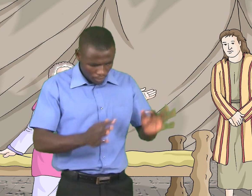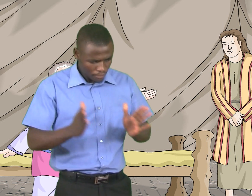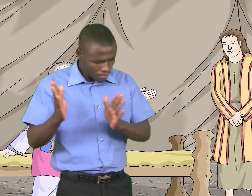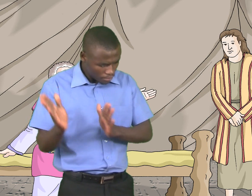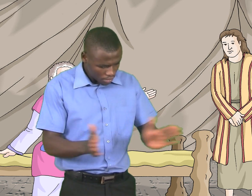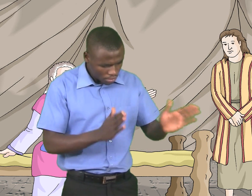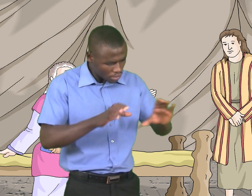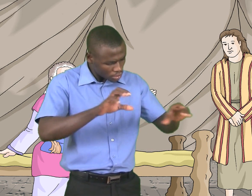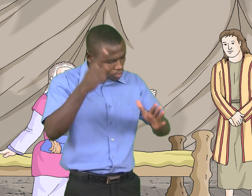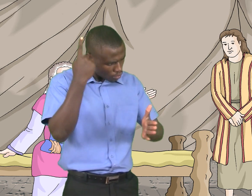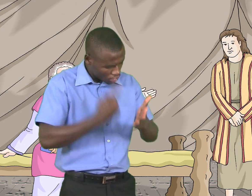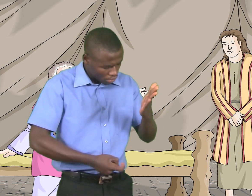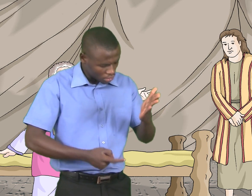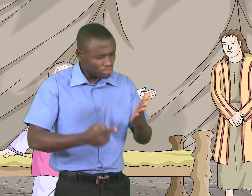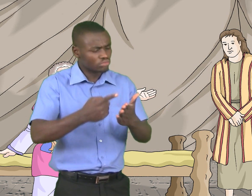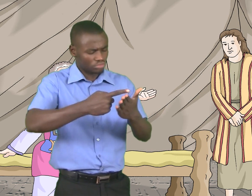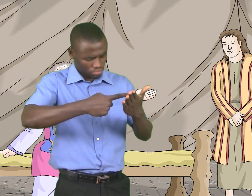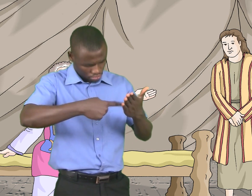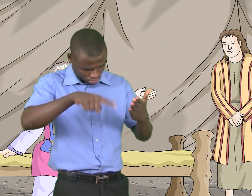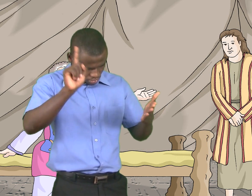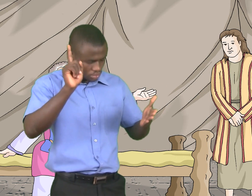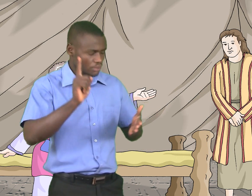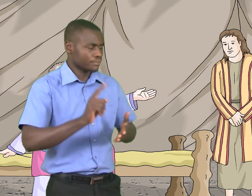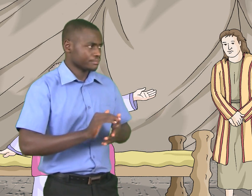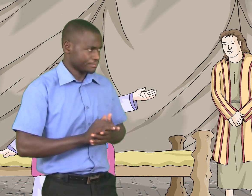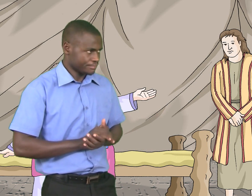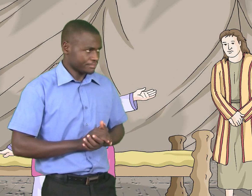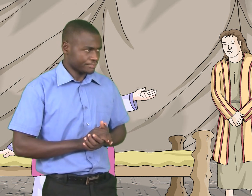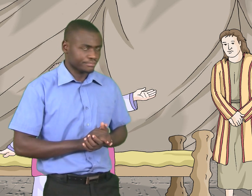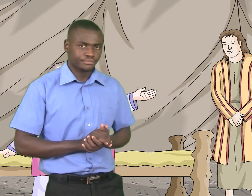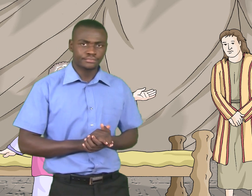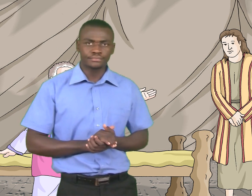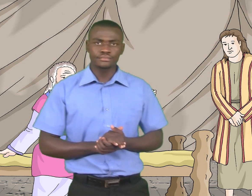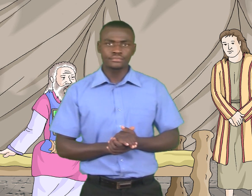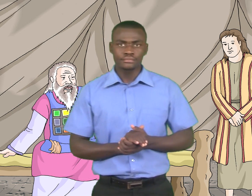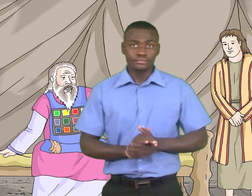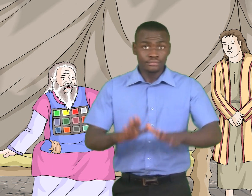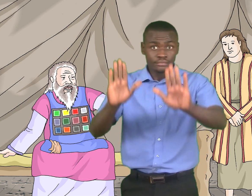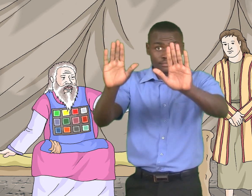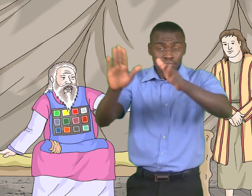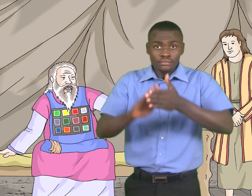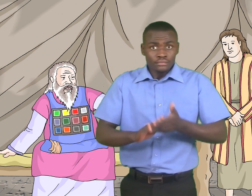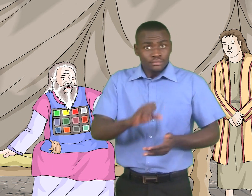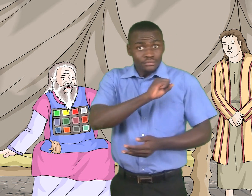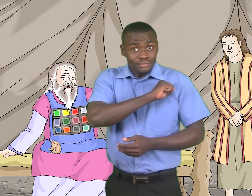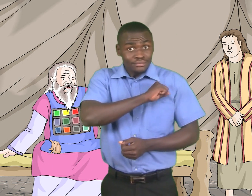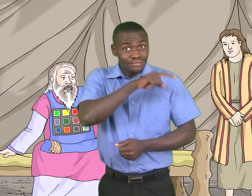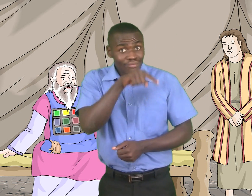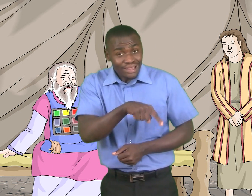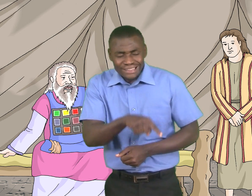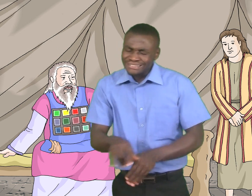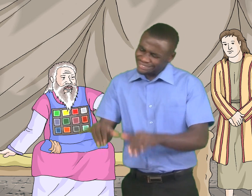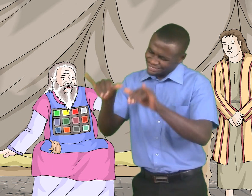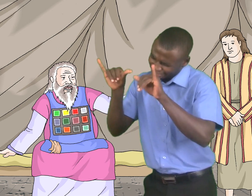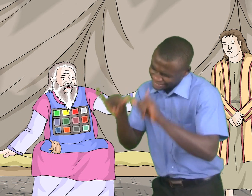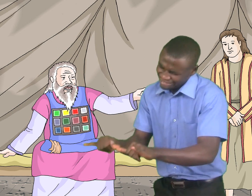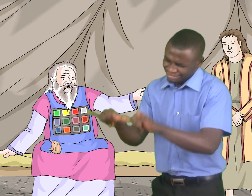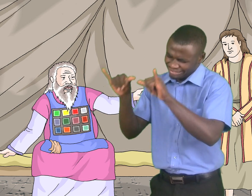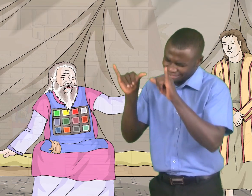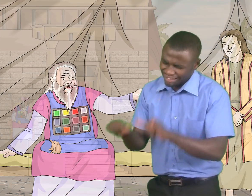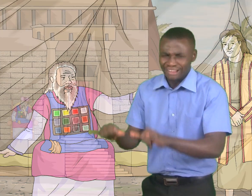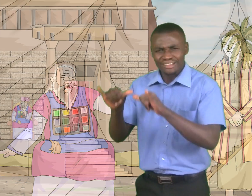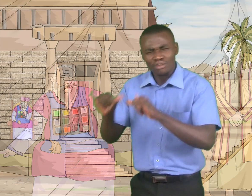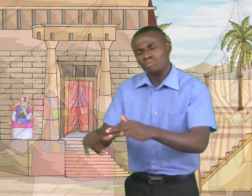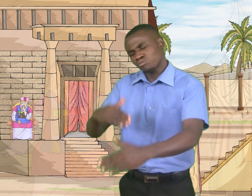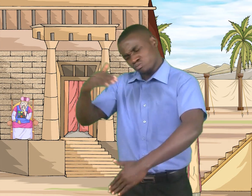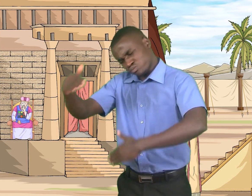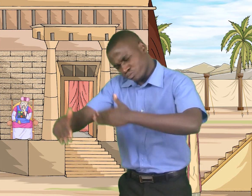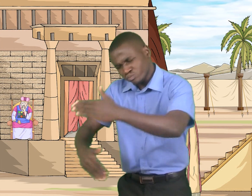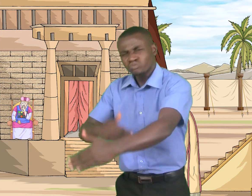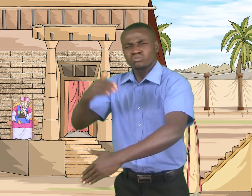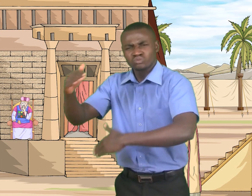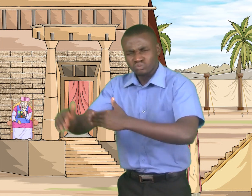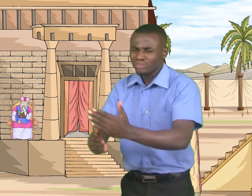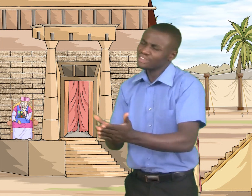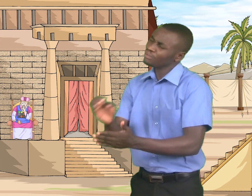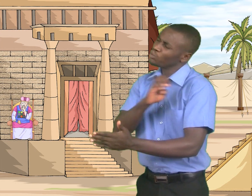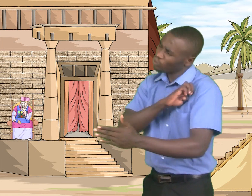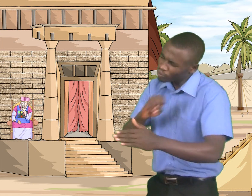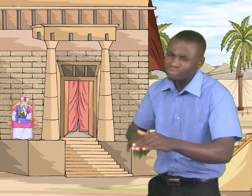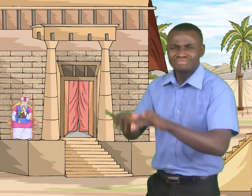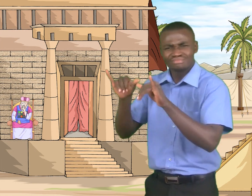“Let Him do what is good in His eyes.”